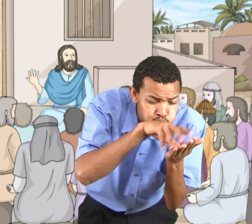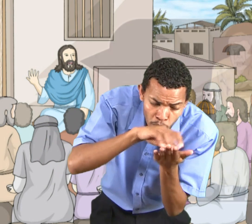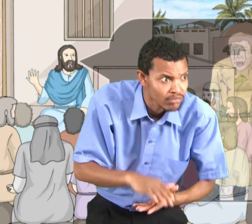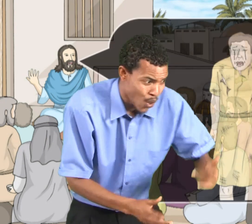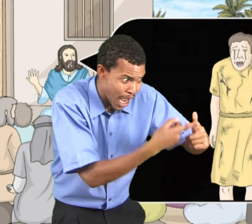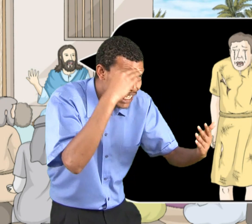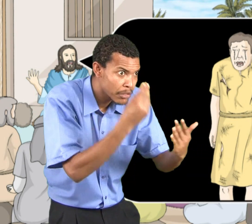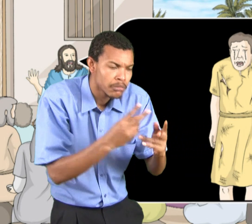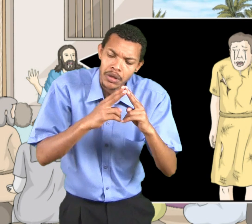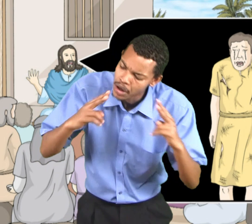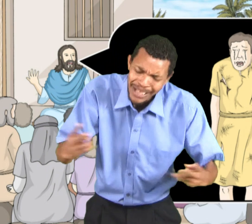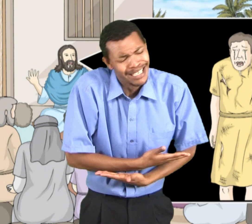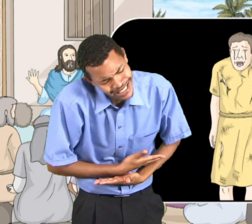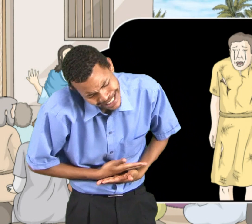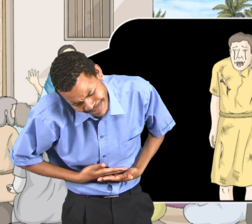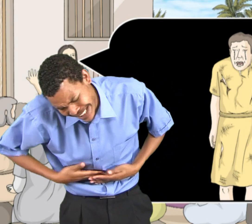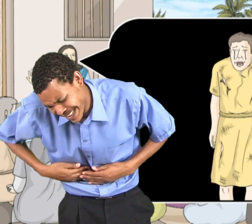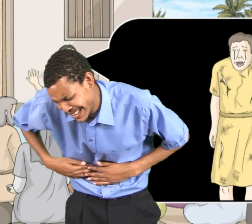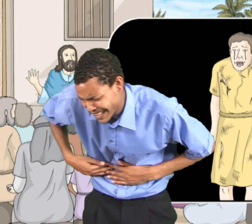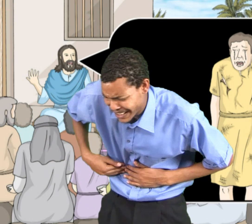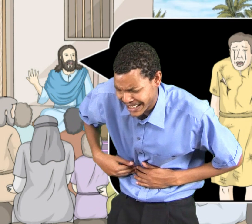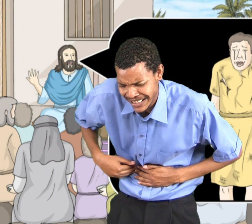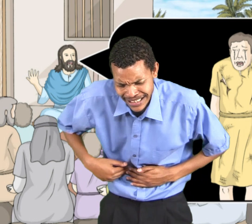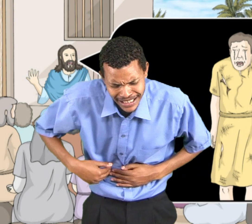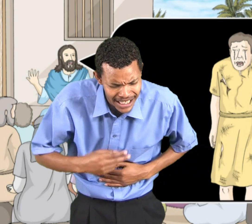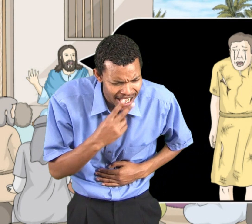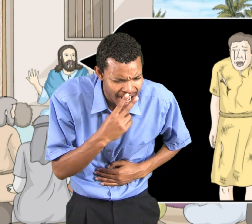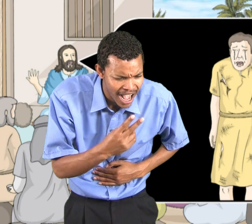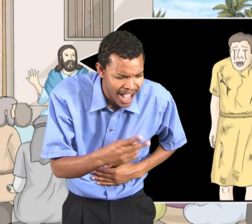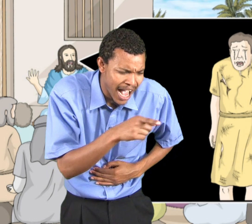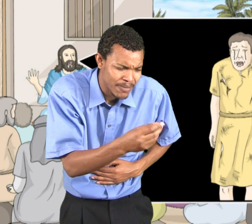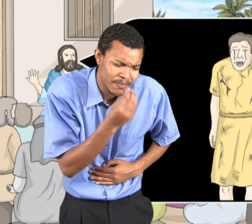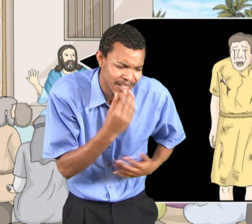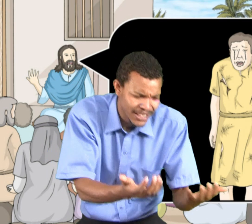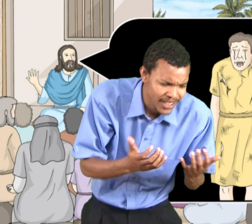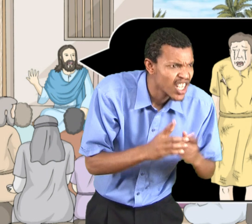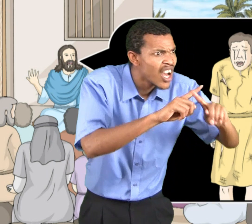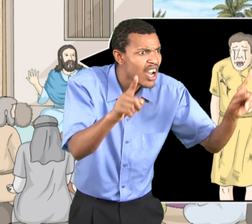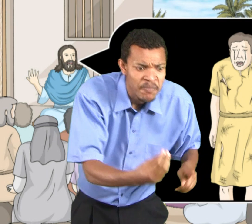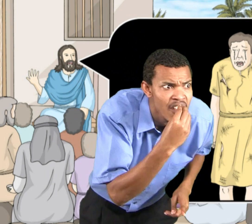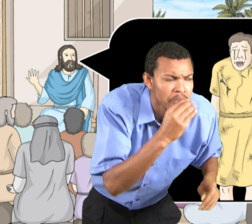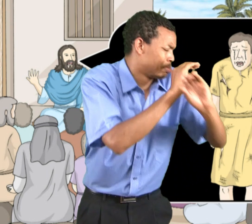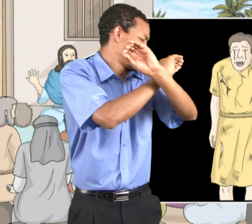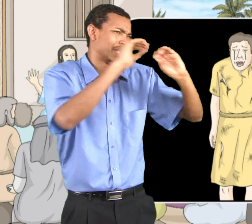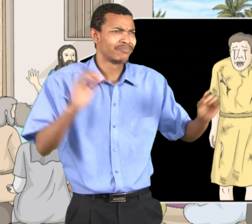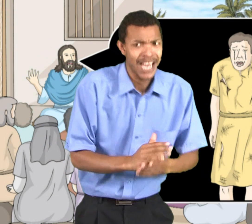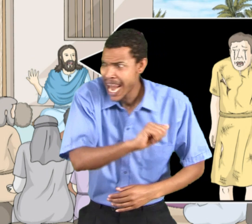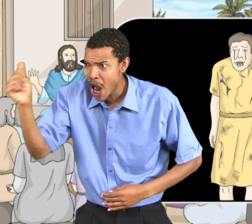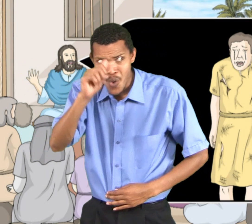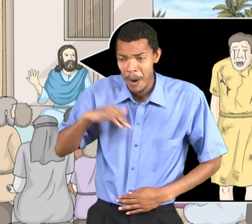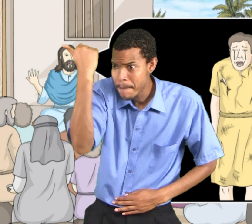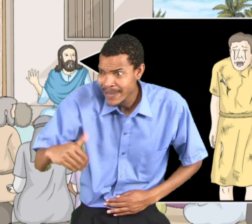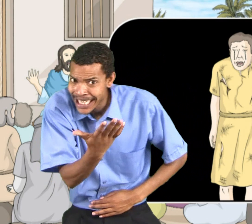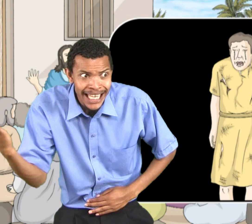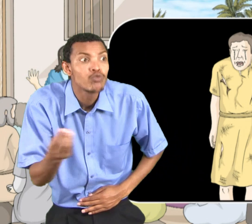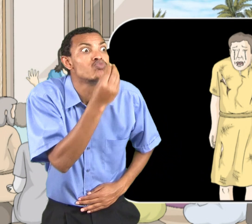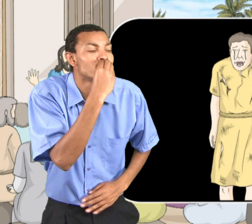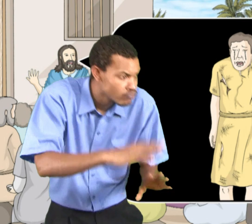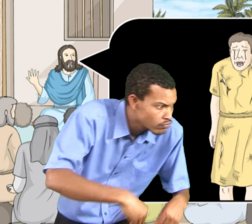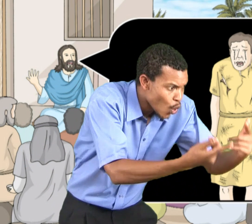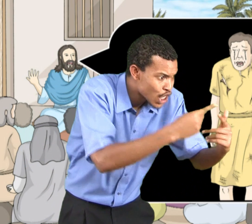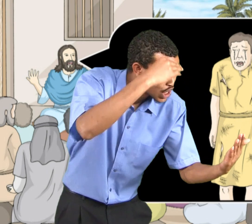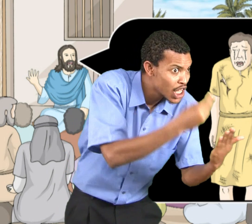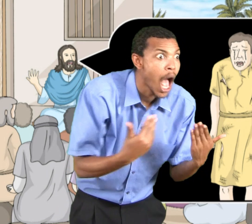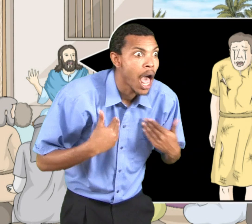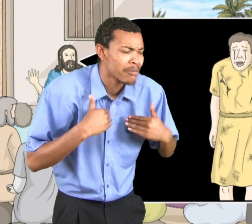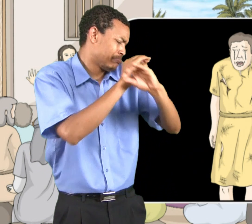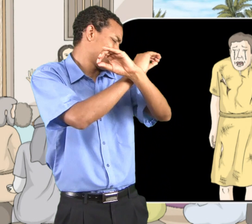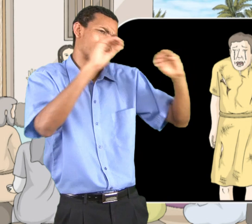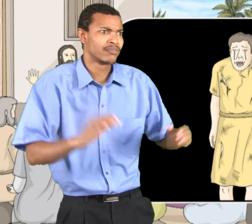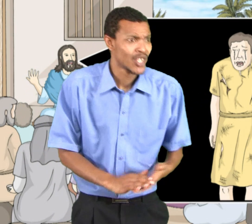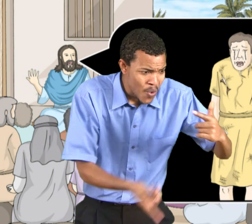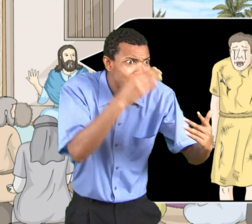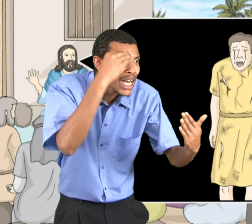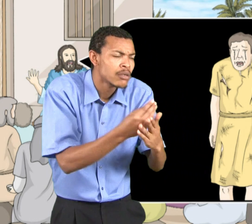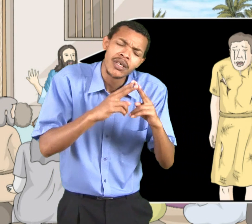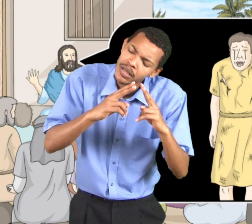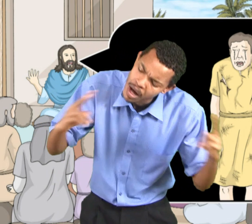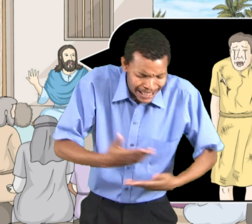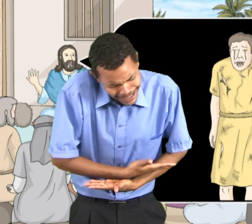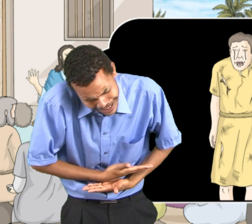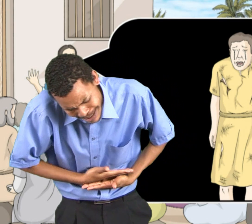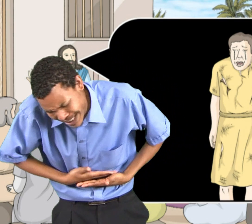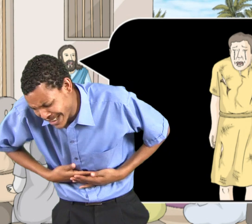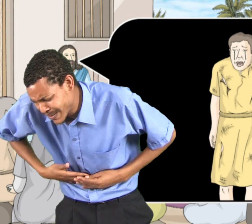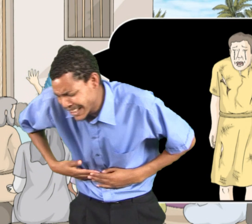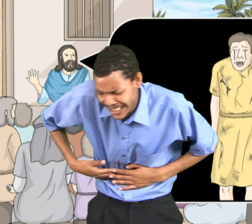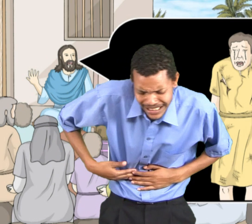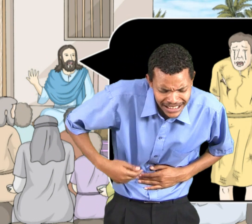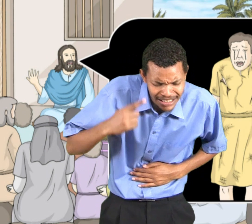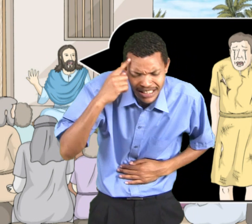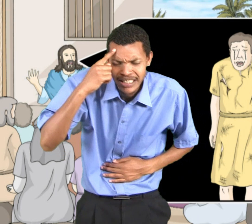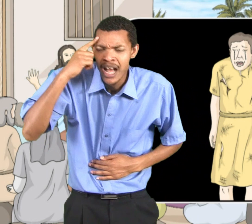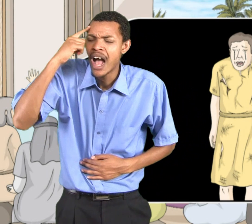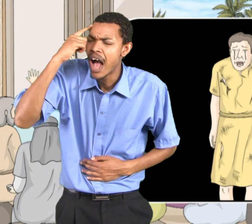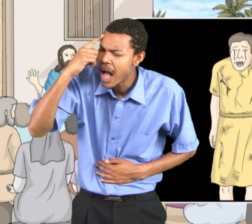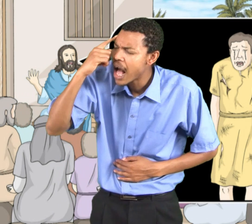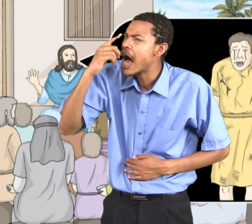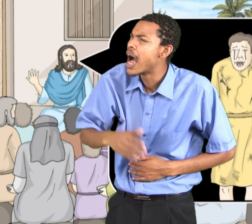He longed to fill his belly with the pods the pigs were eating, but no one would give him a thing.